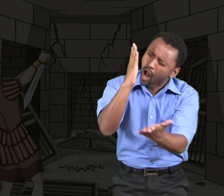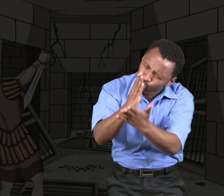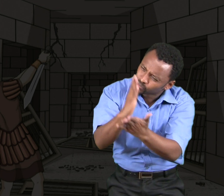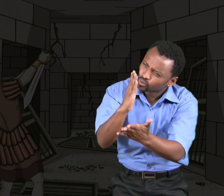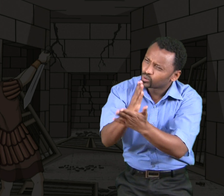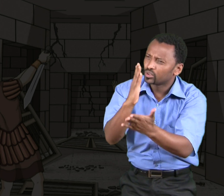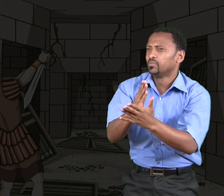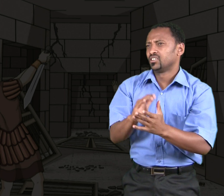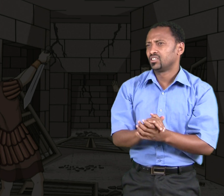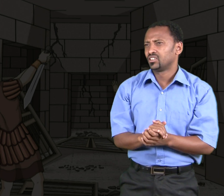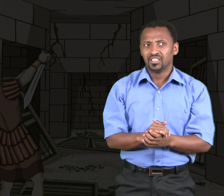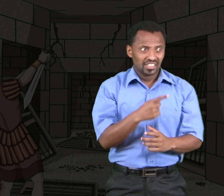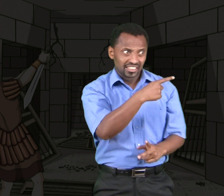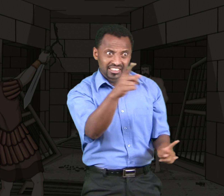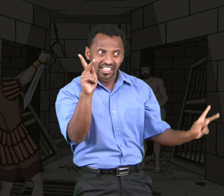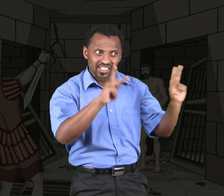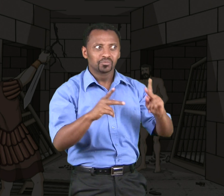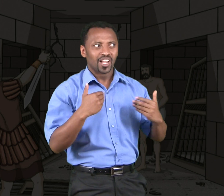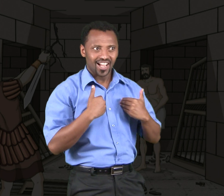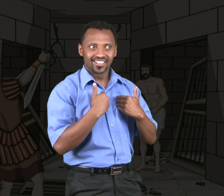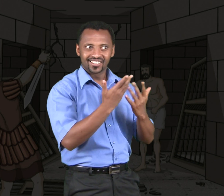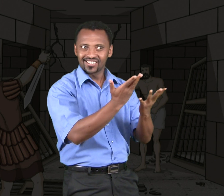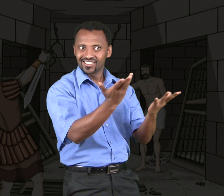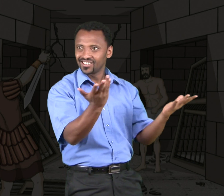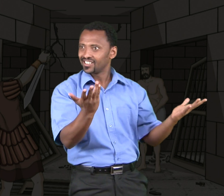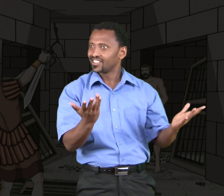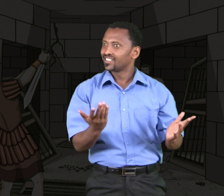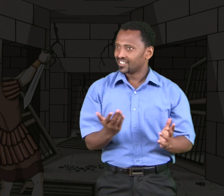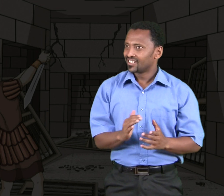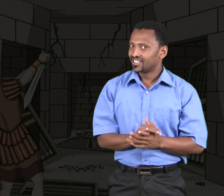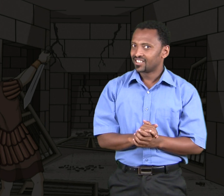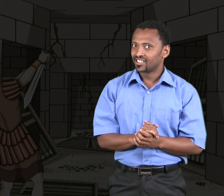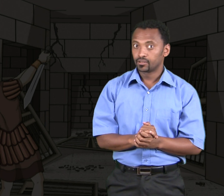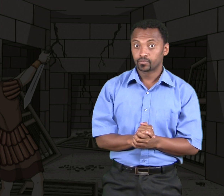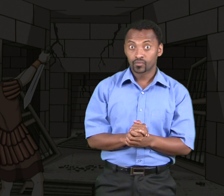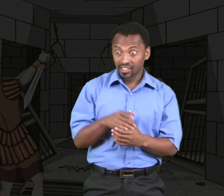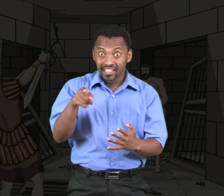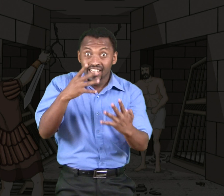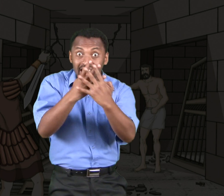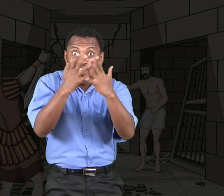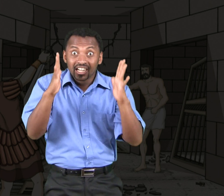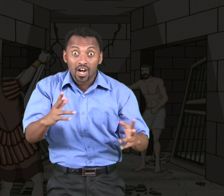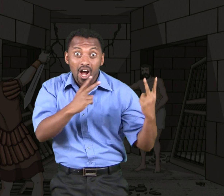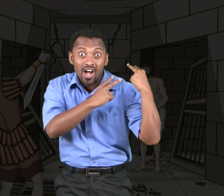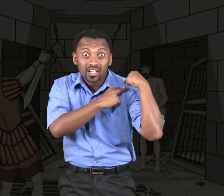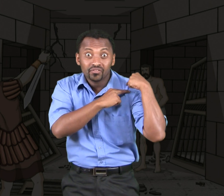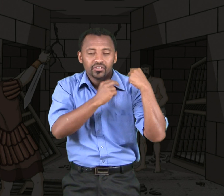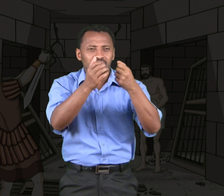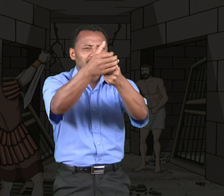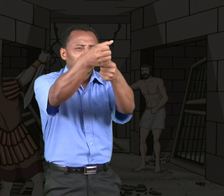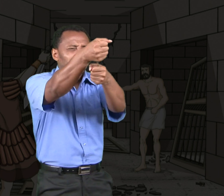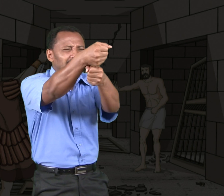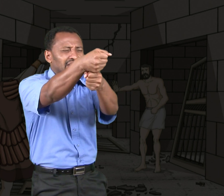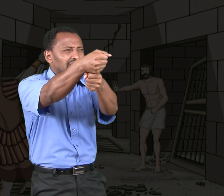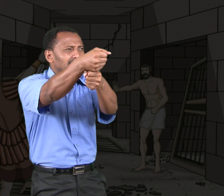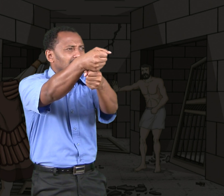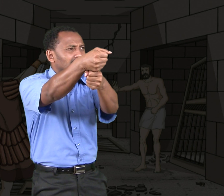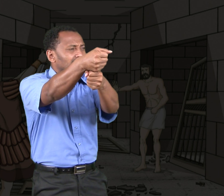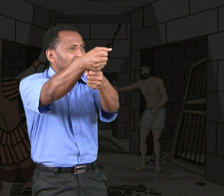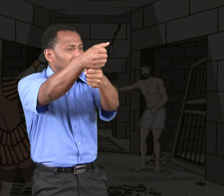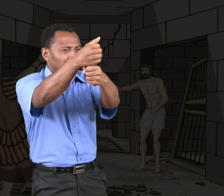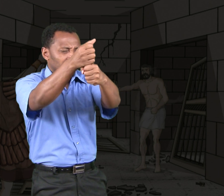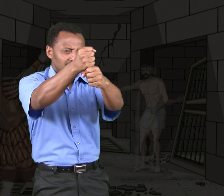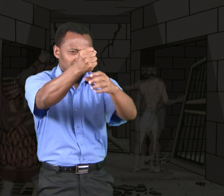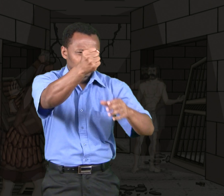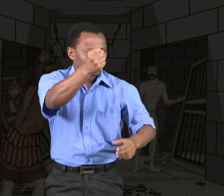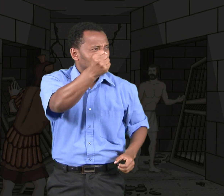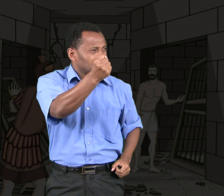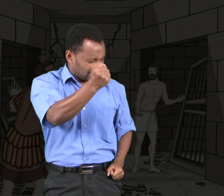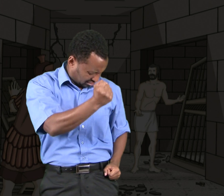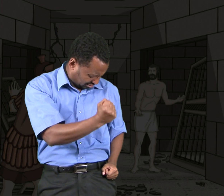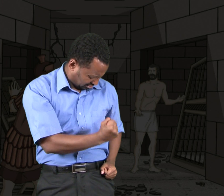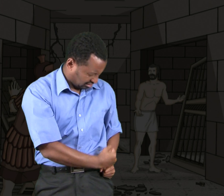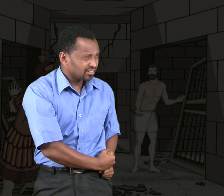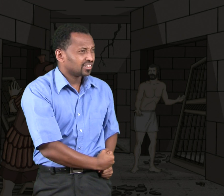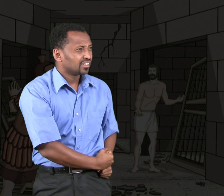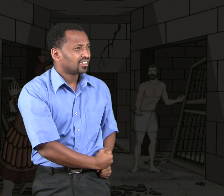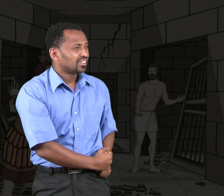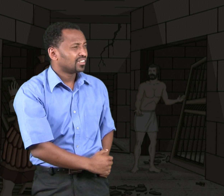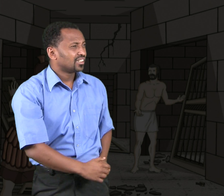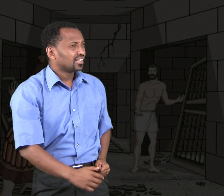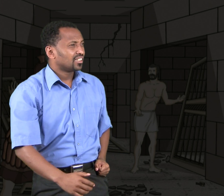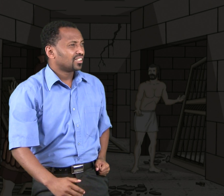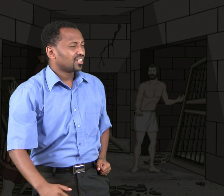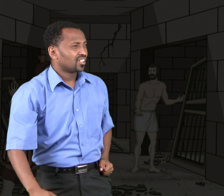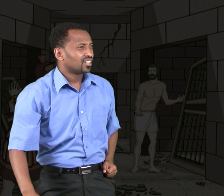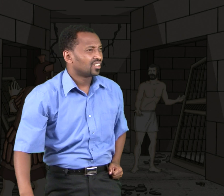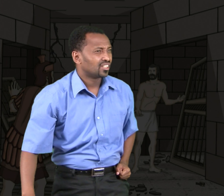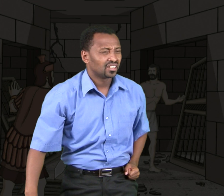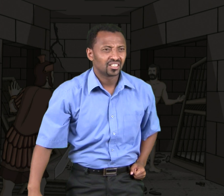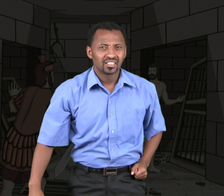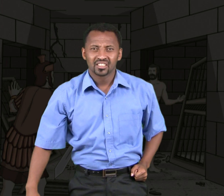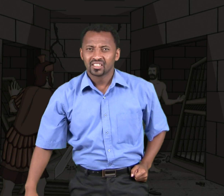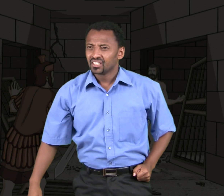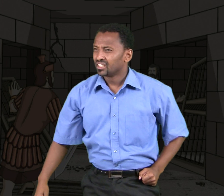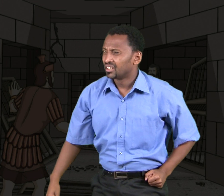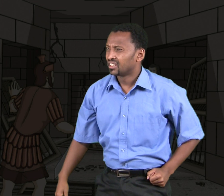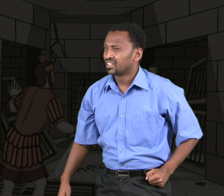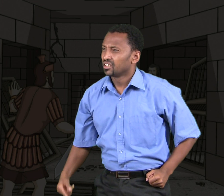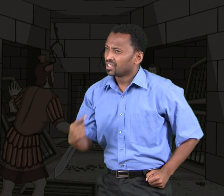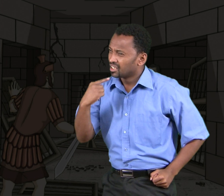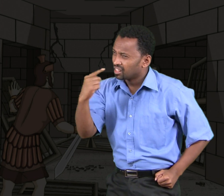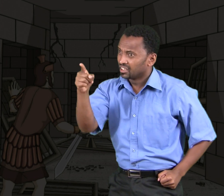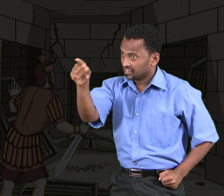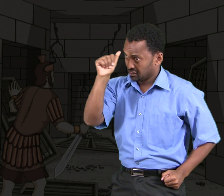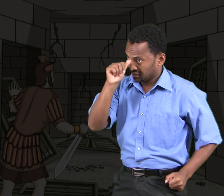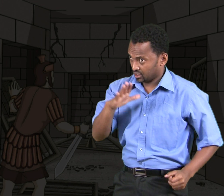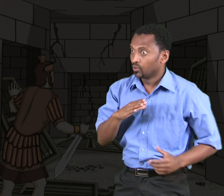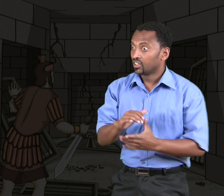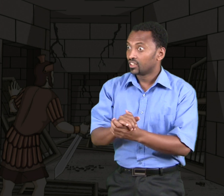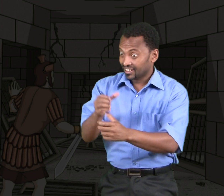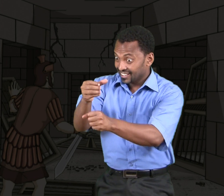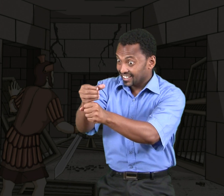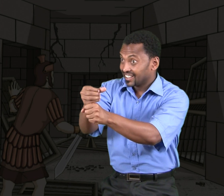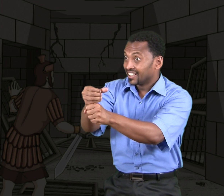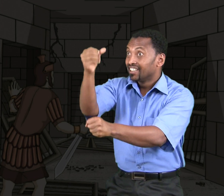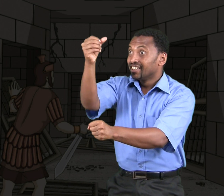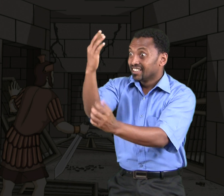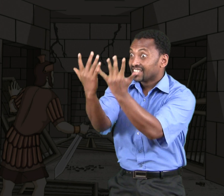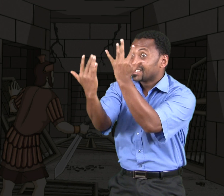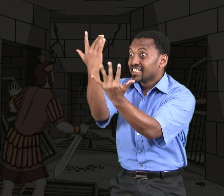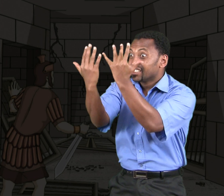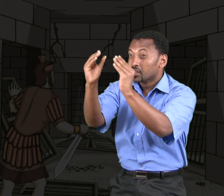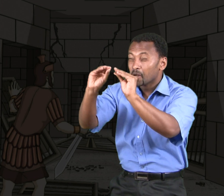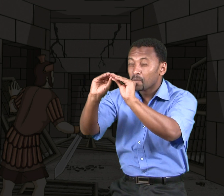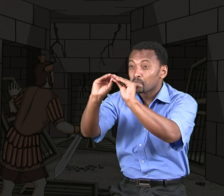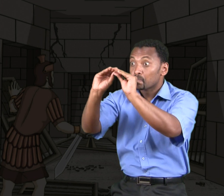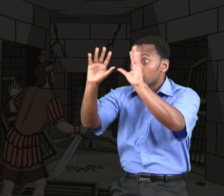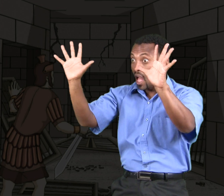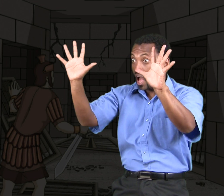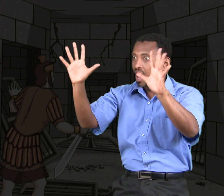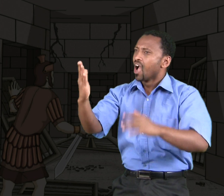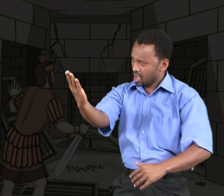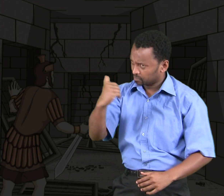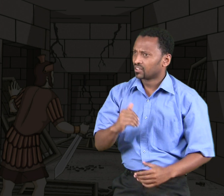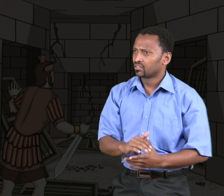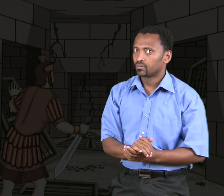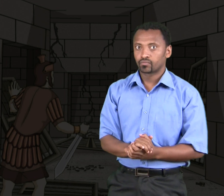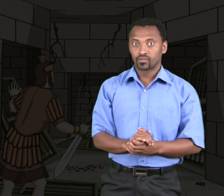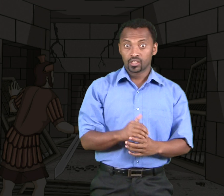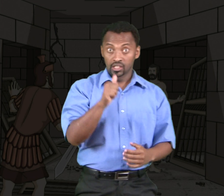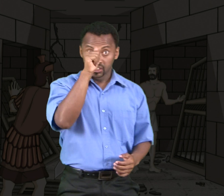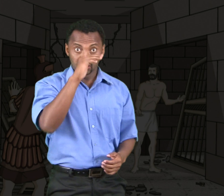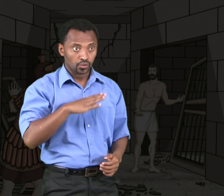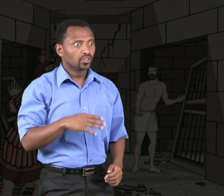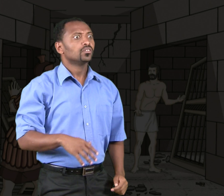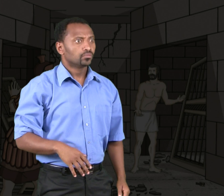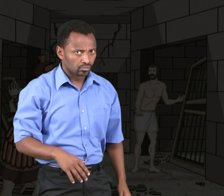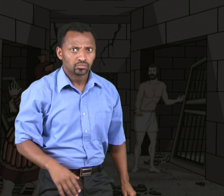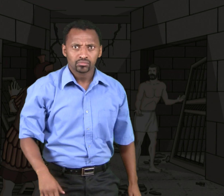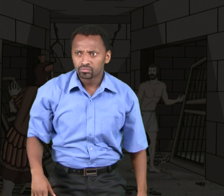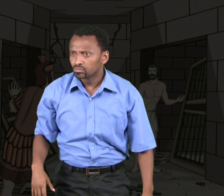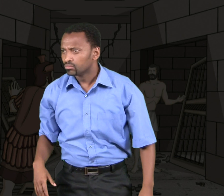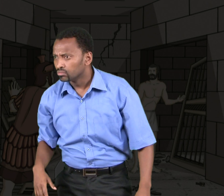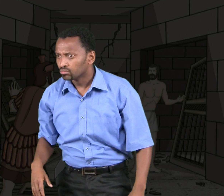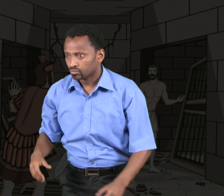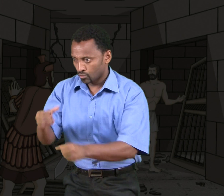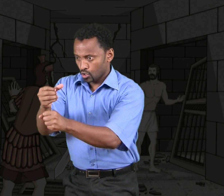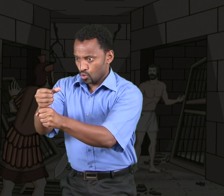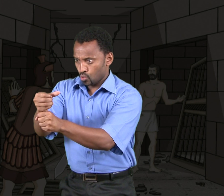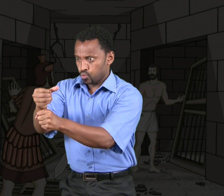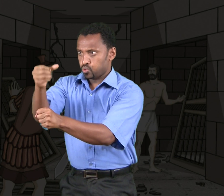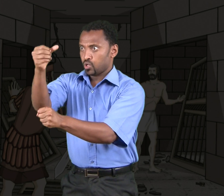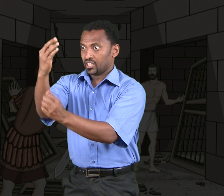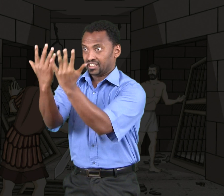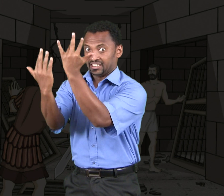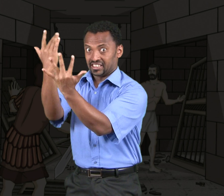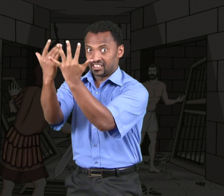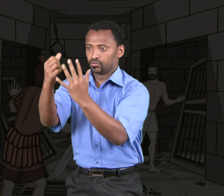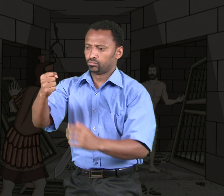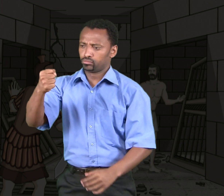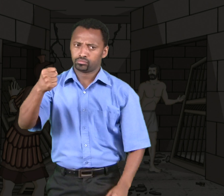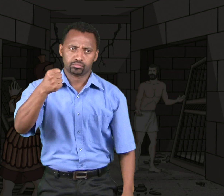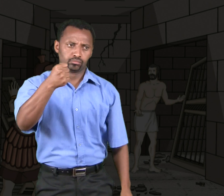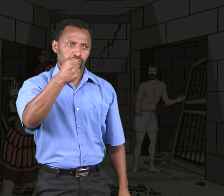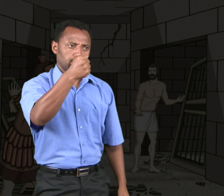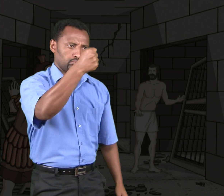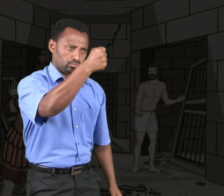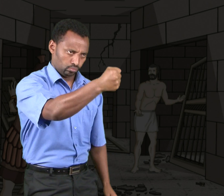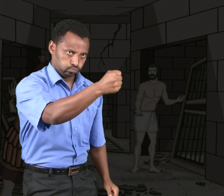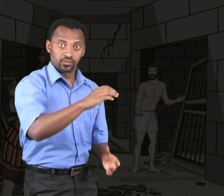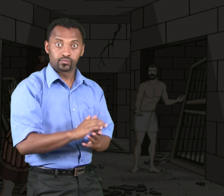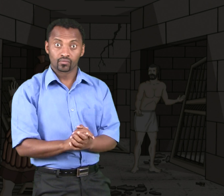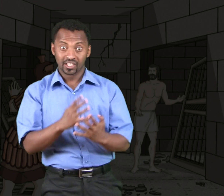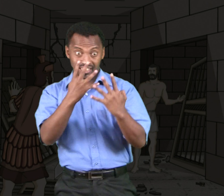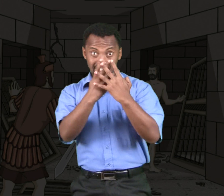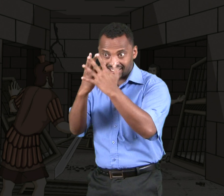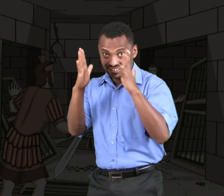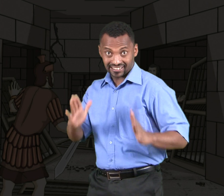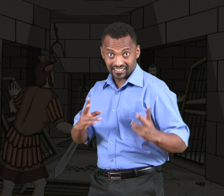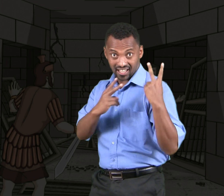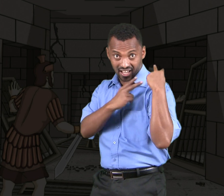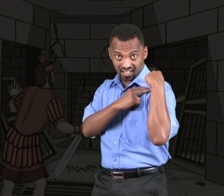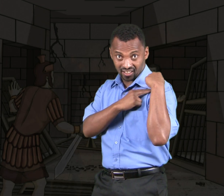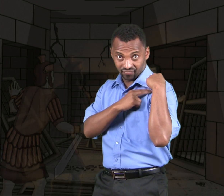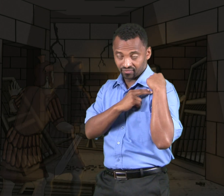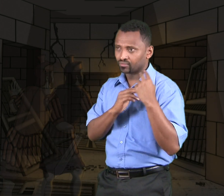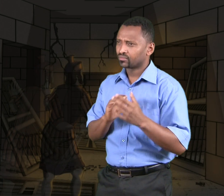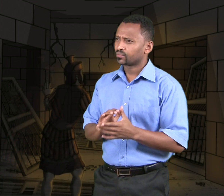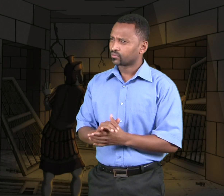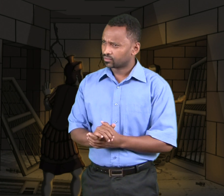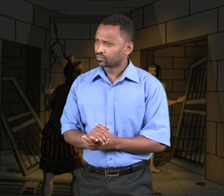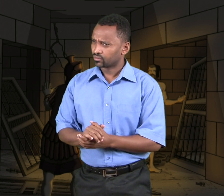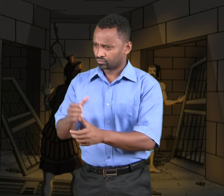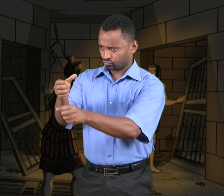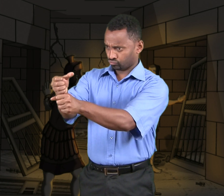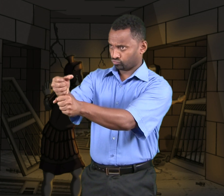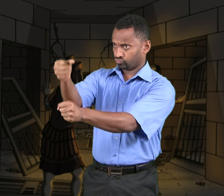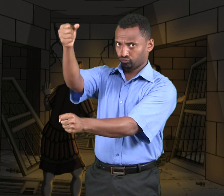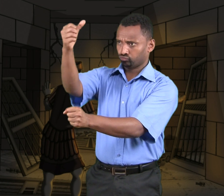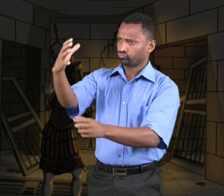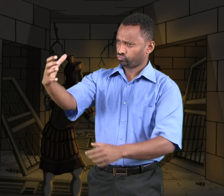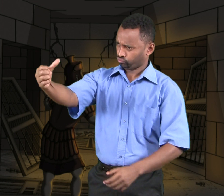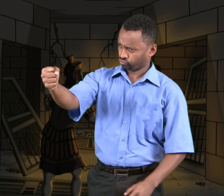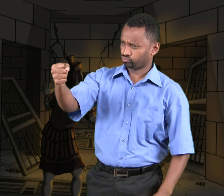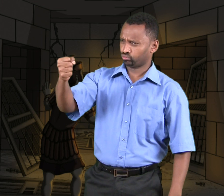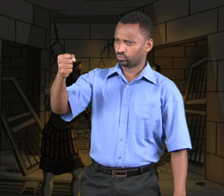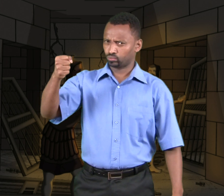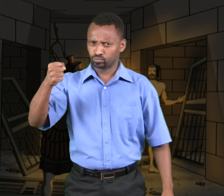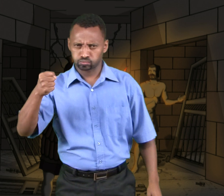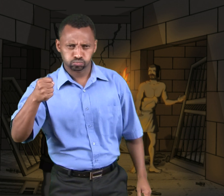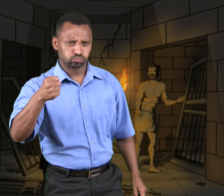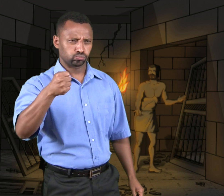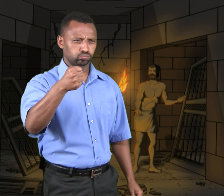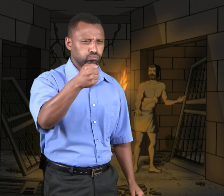But Paul called out in a loud voice, “Do not harm yourself!